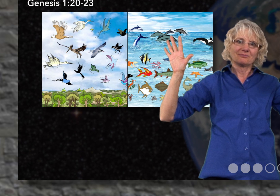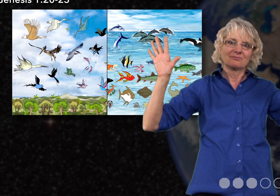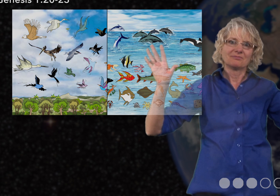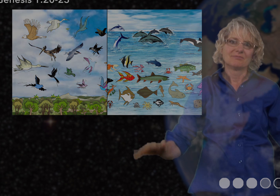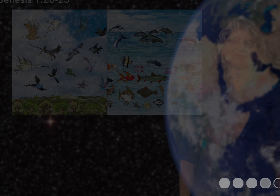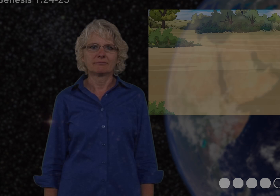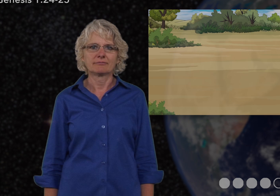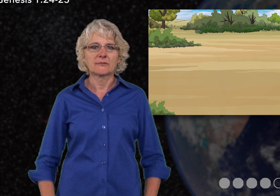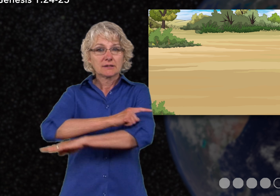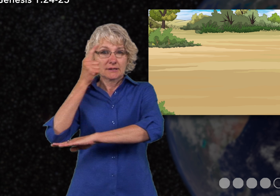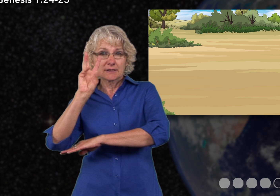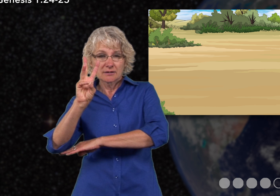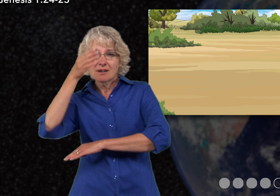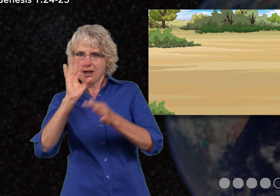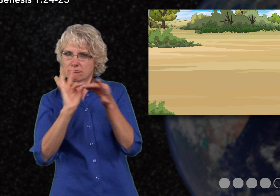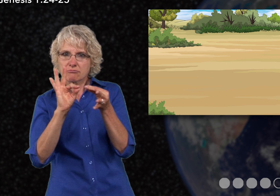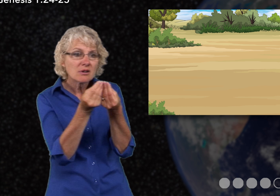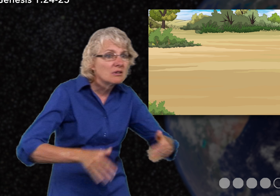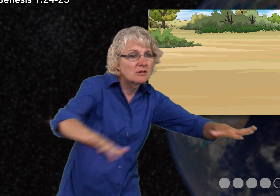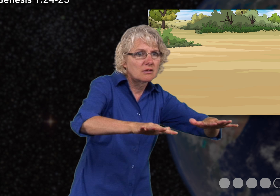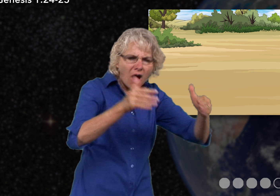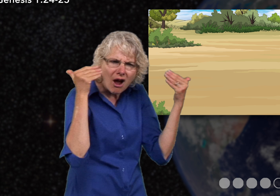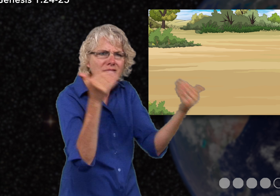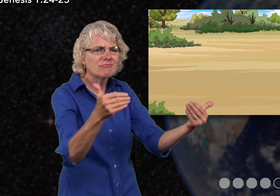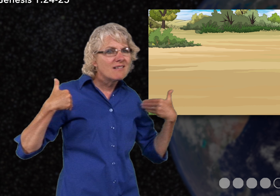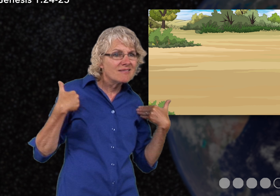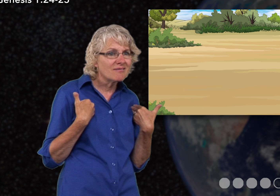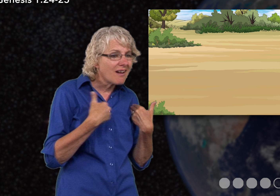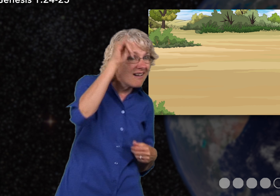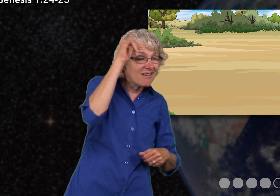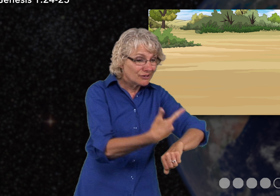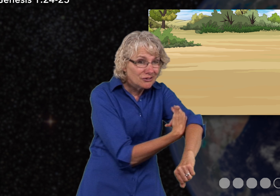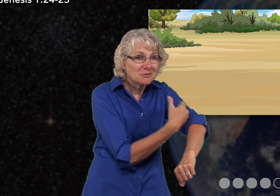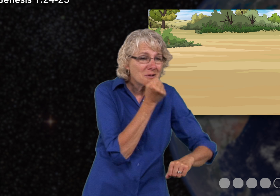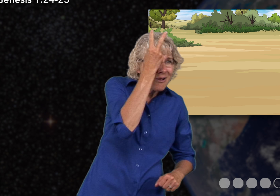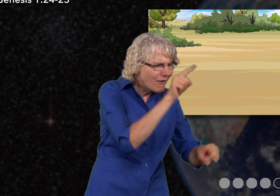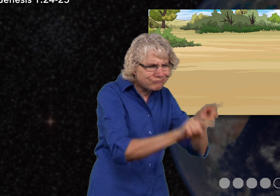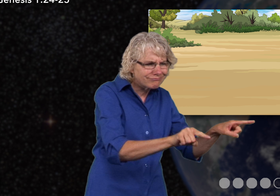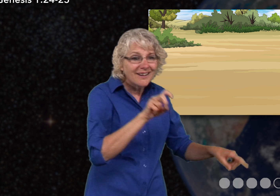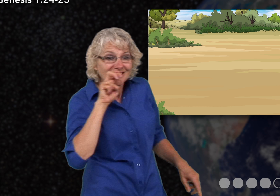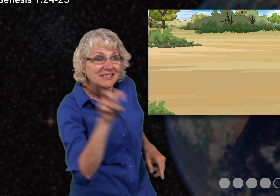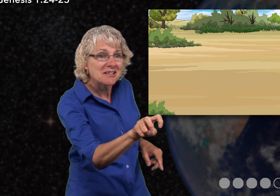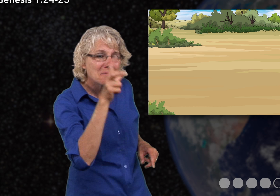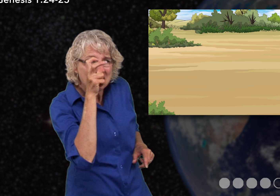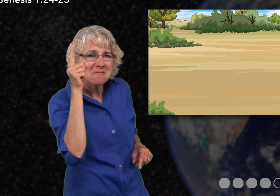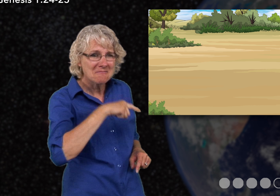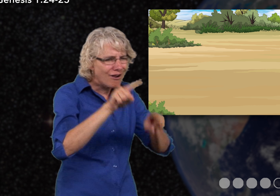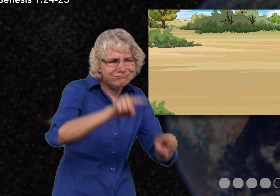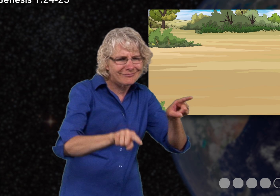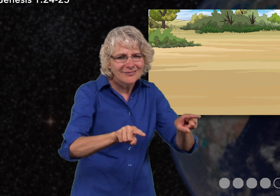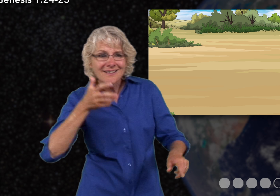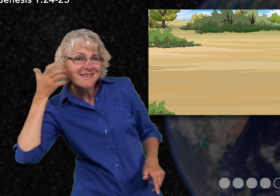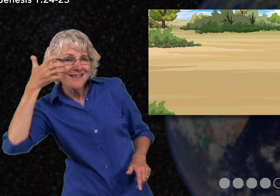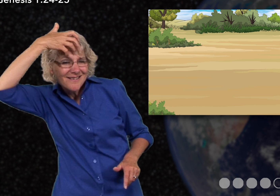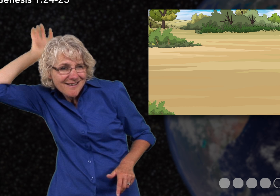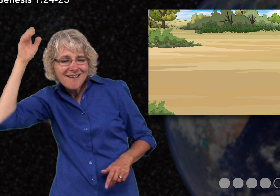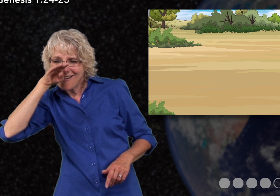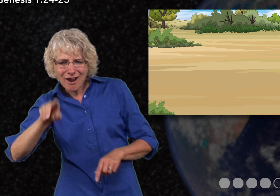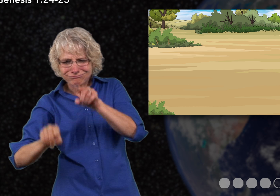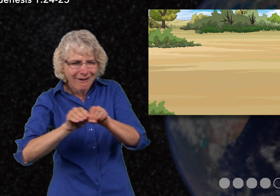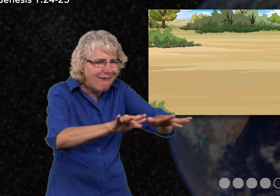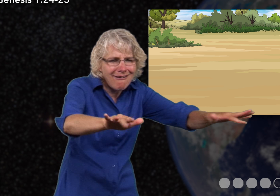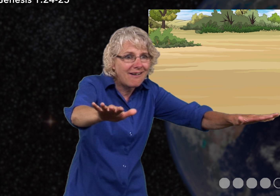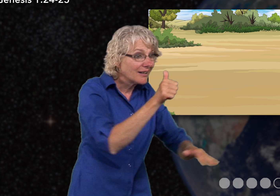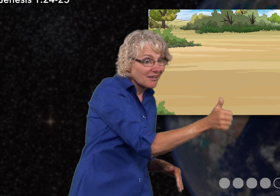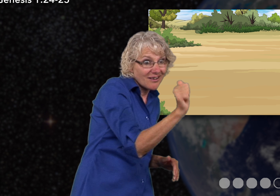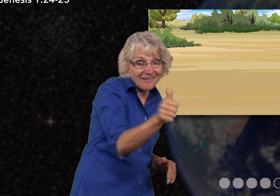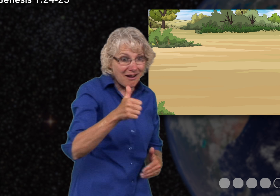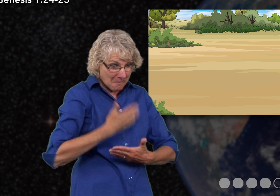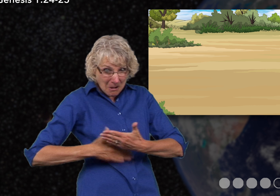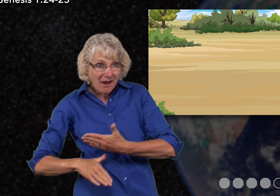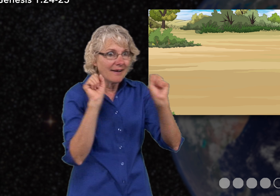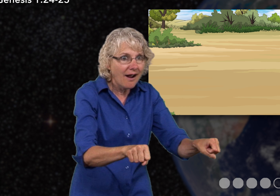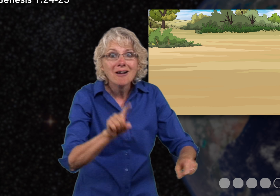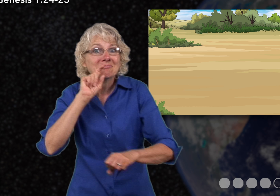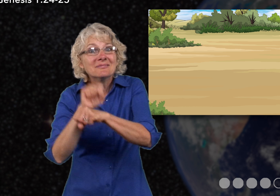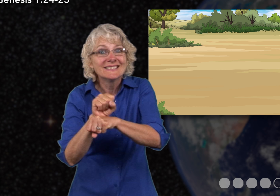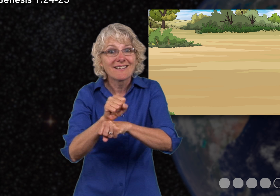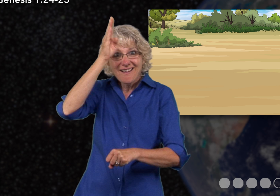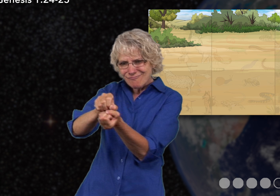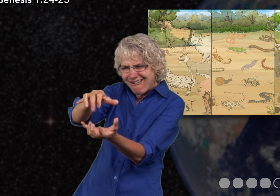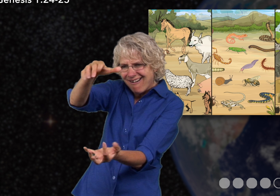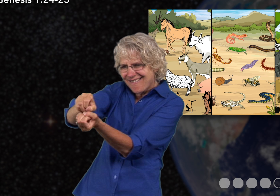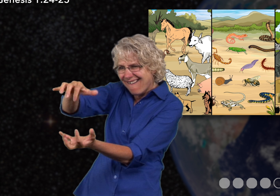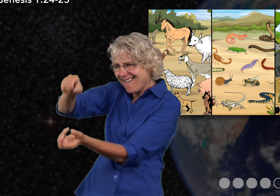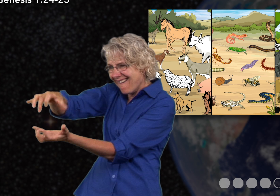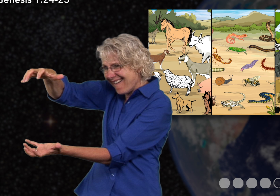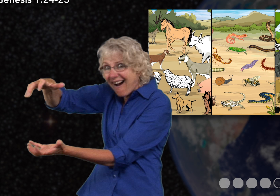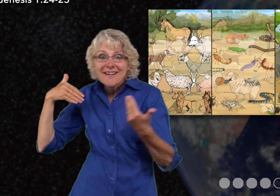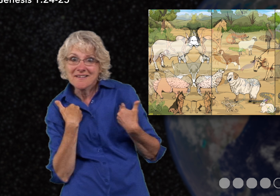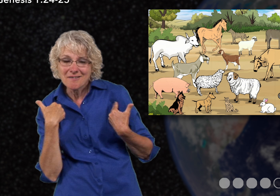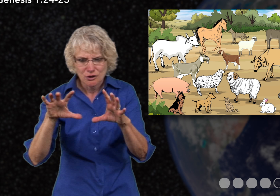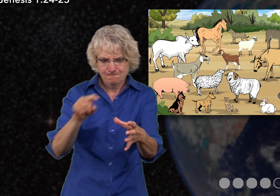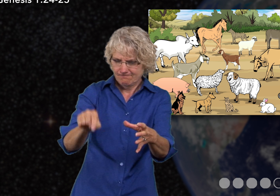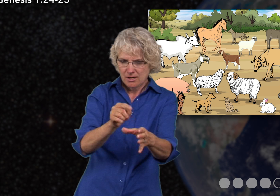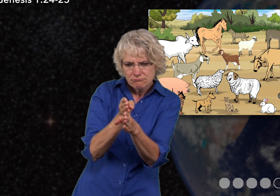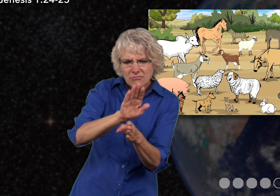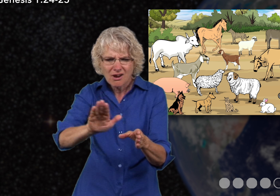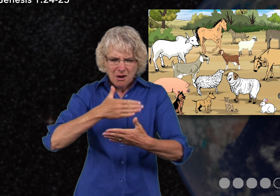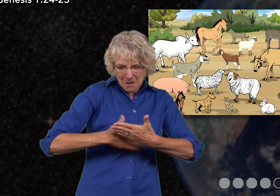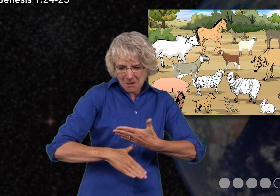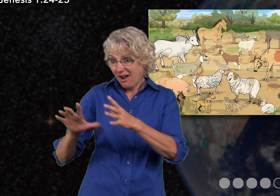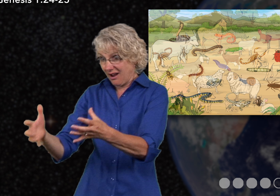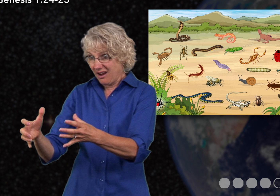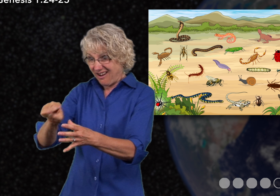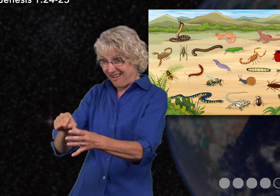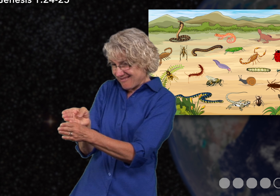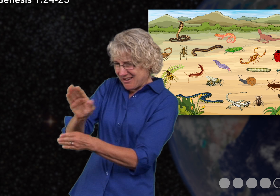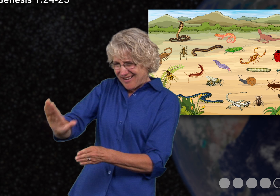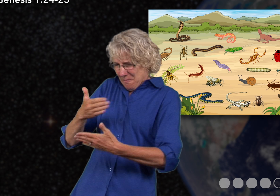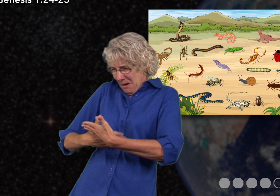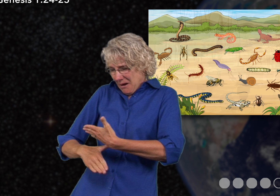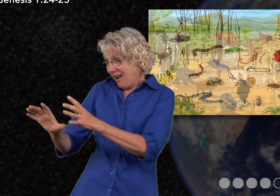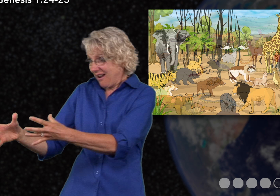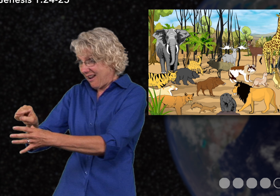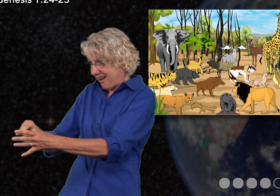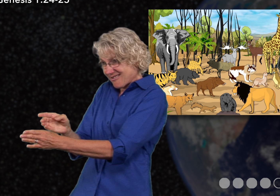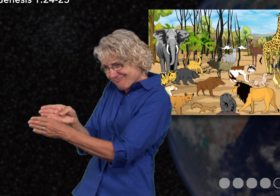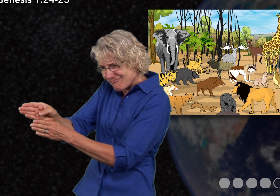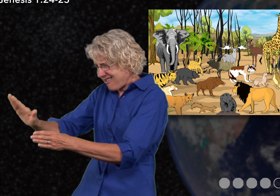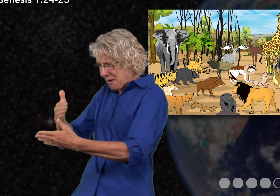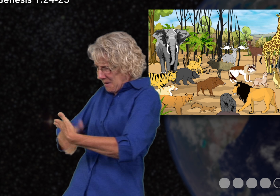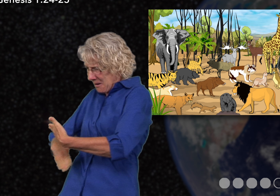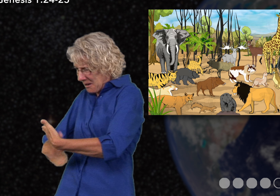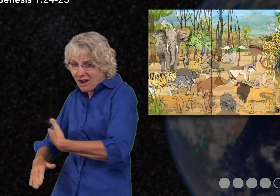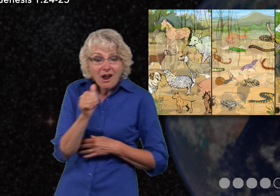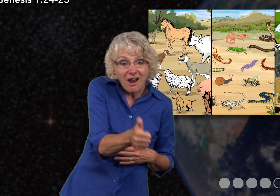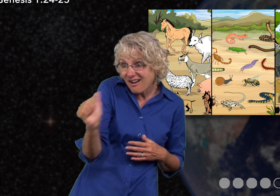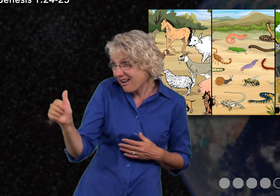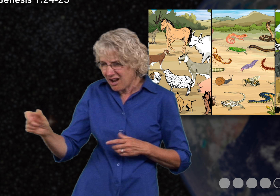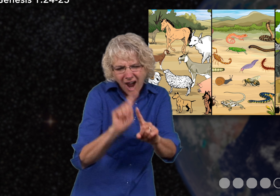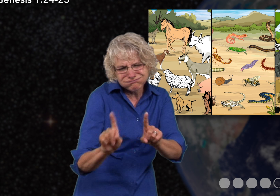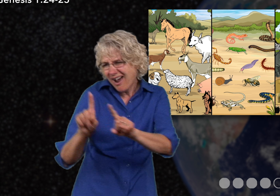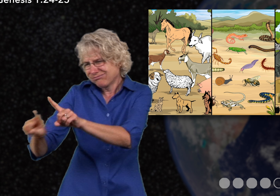And God said, “Let the earth bring forth living creatures according to their kinds: livestock, land crawlers, and beasts of the earth according to their kinds.”